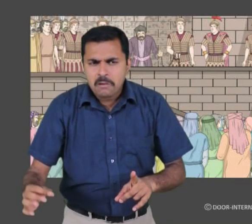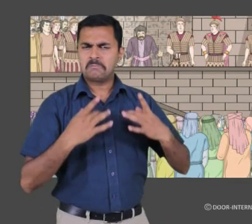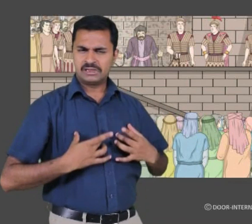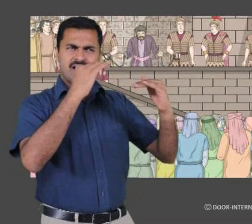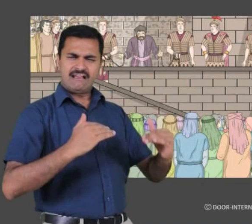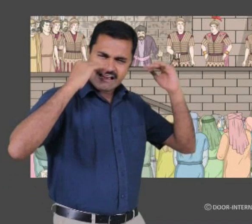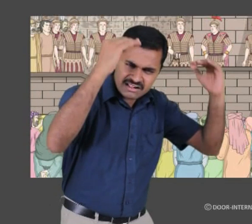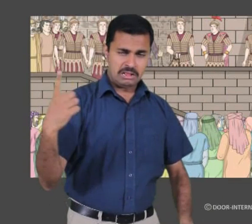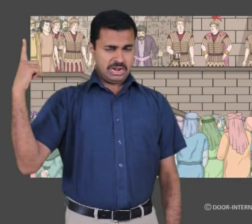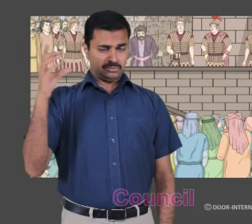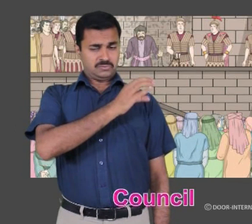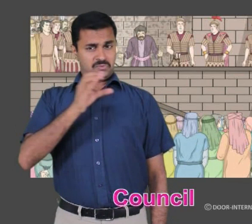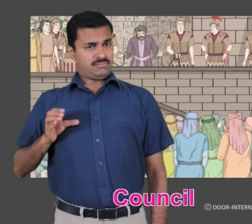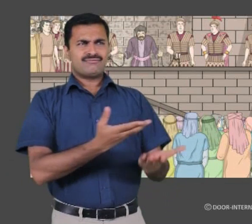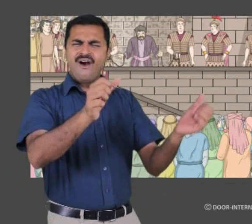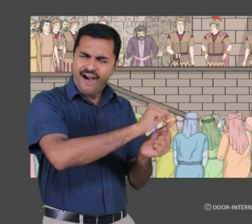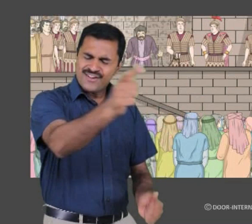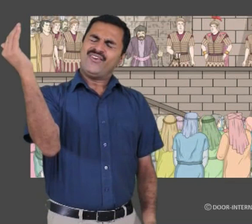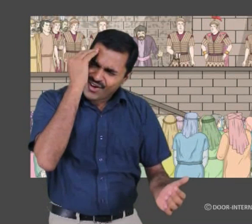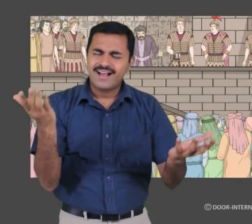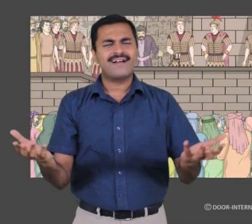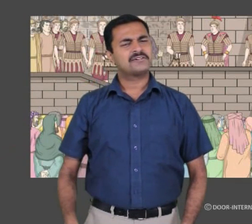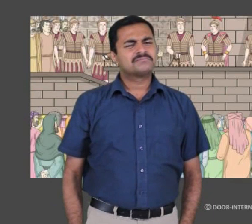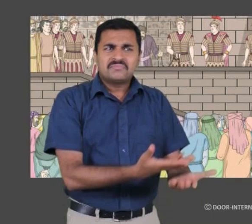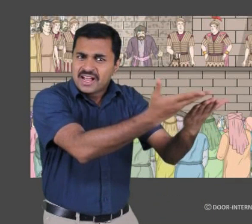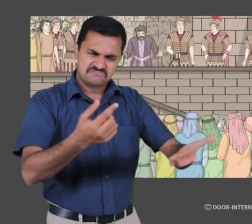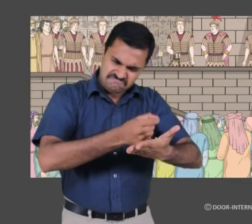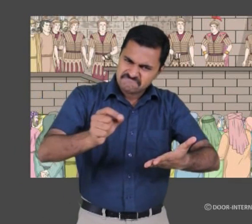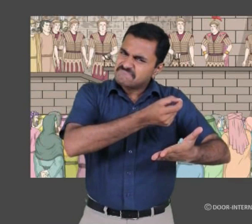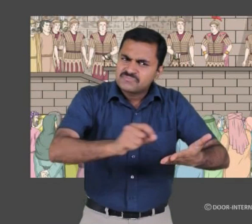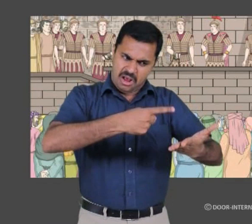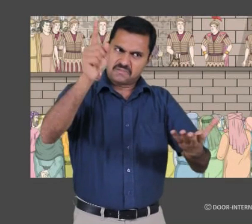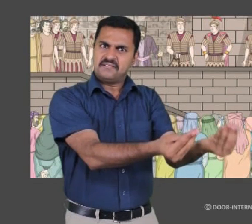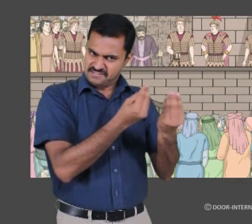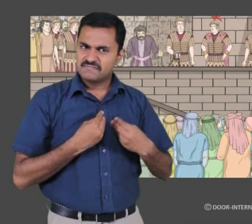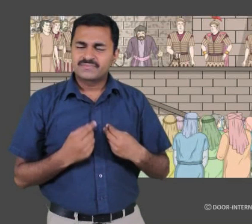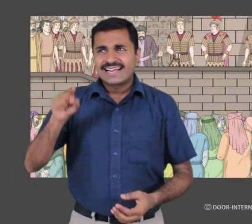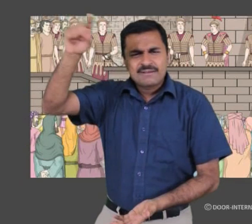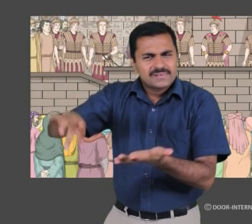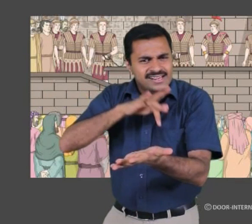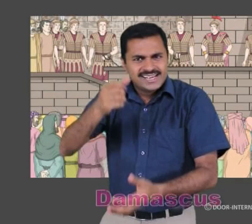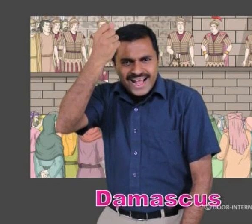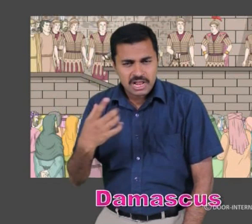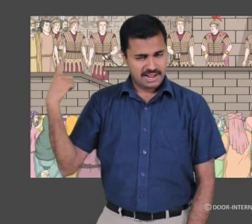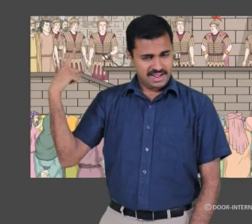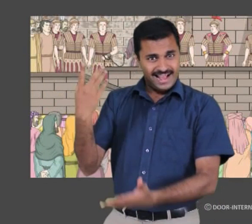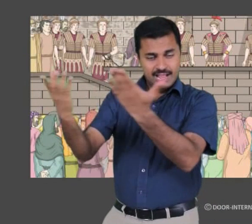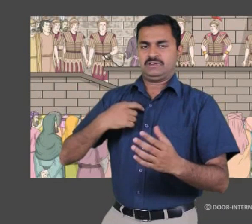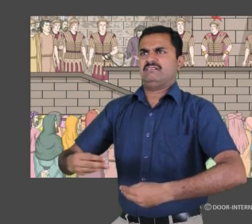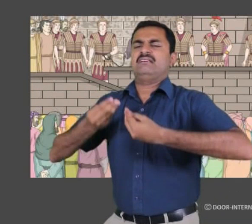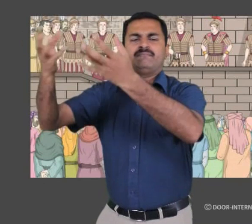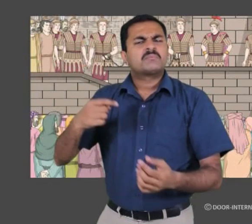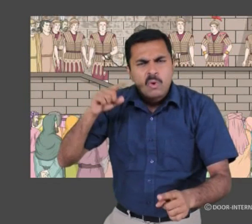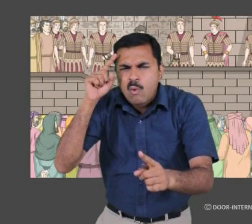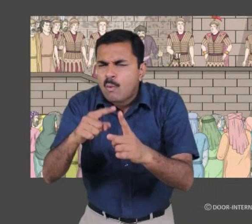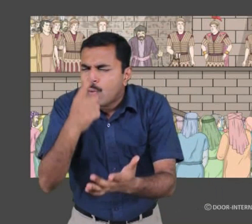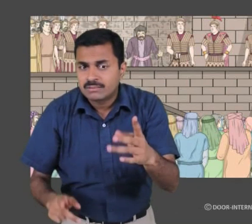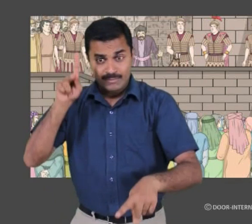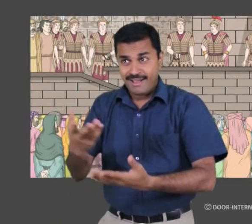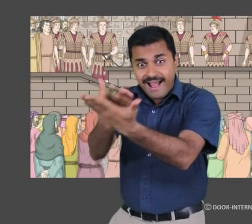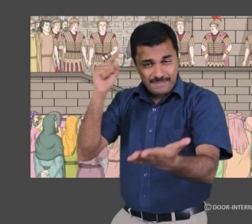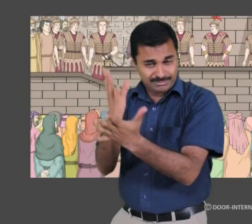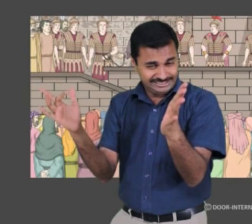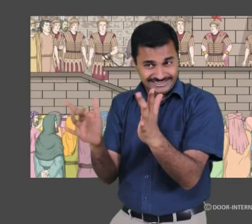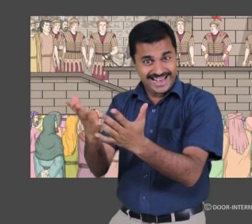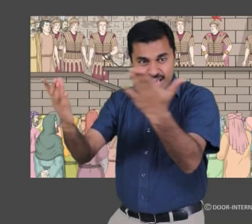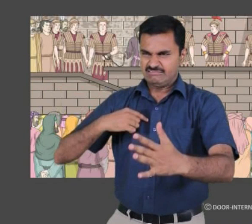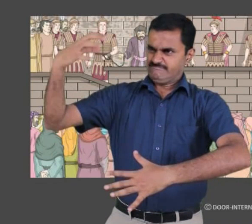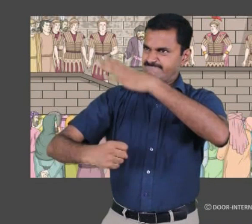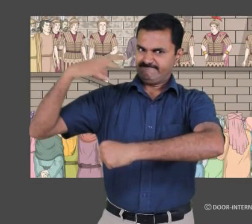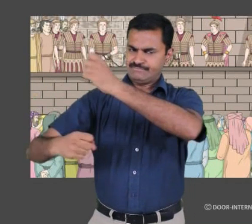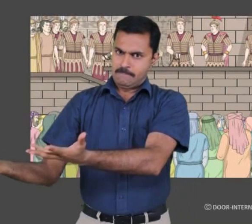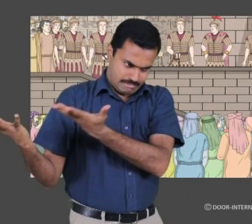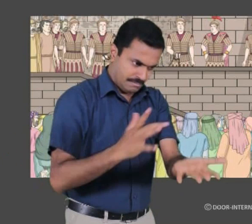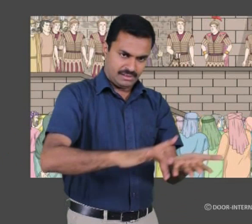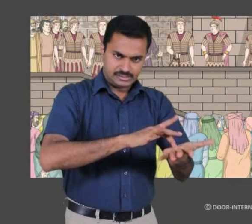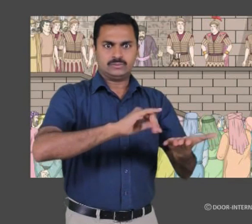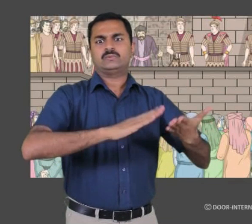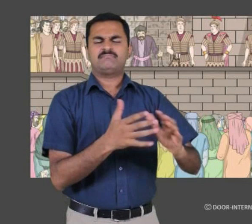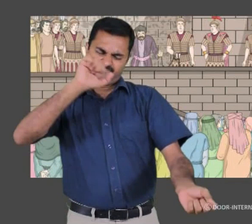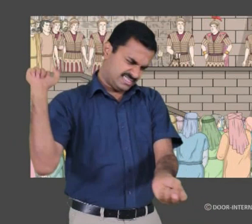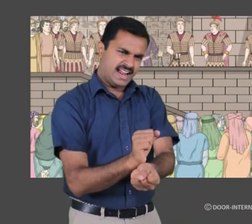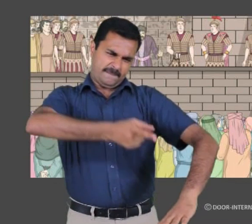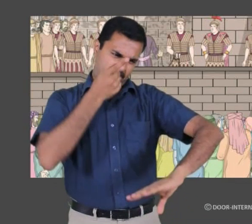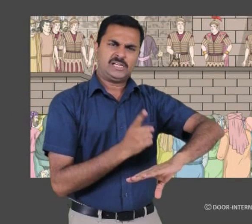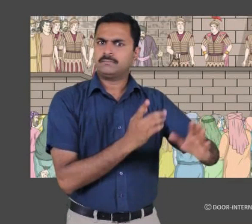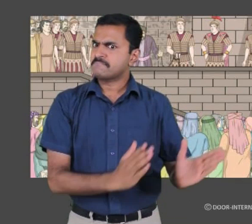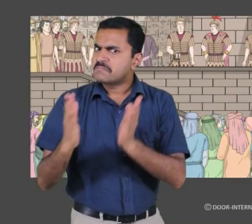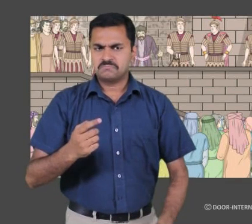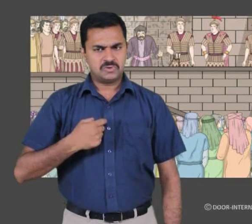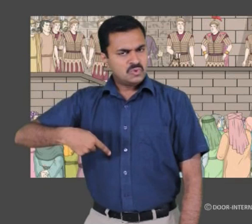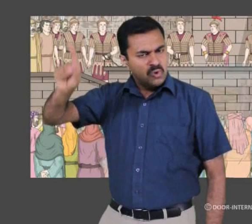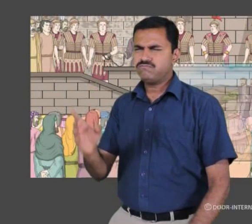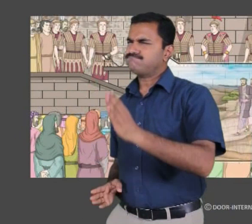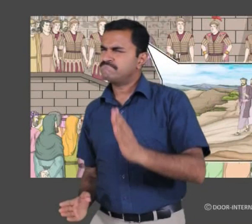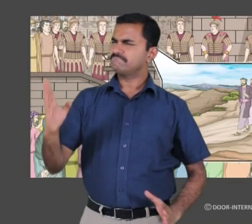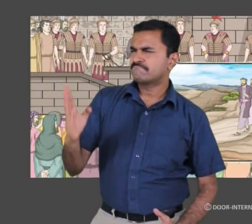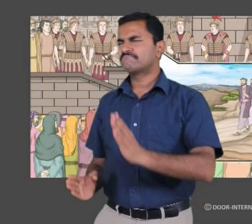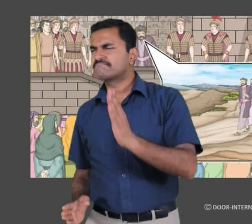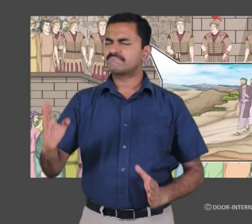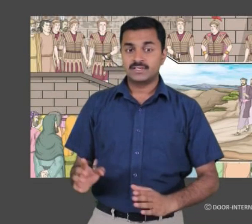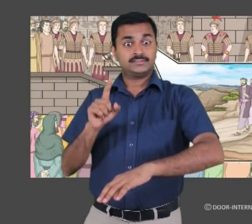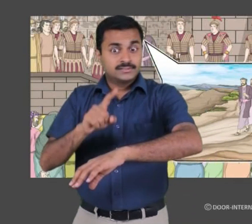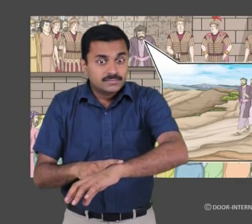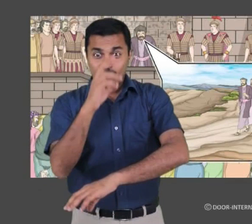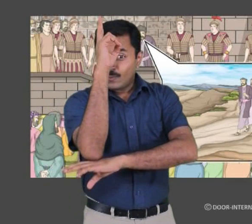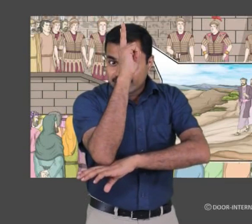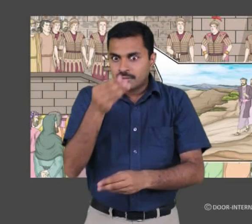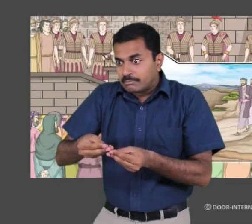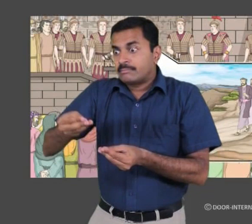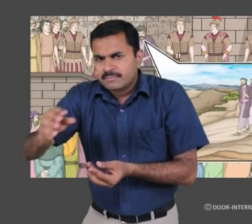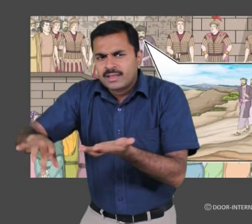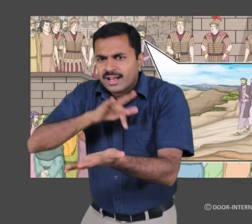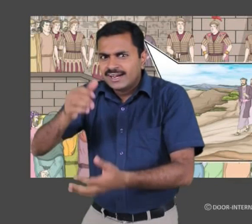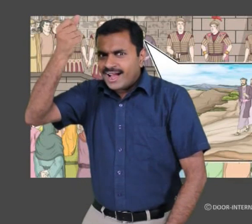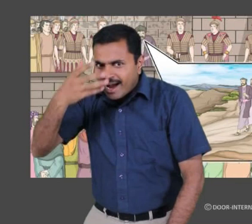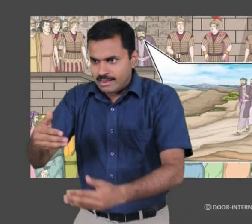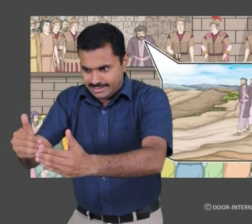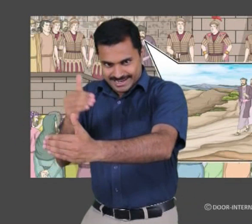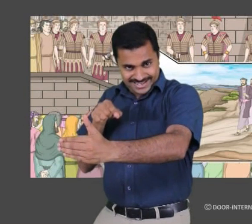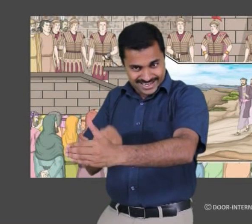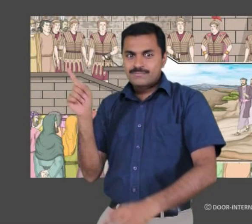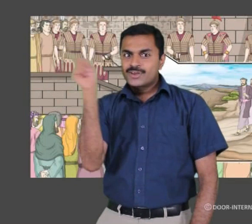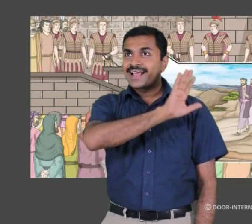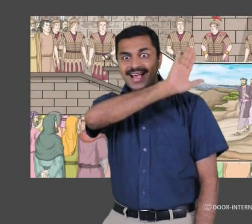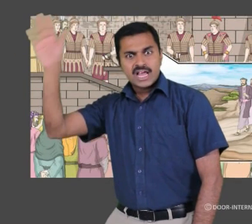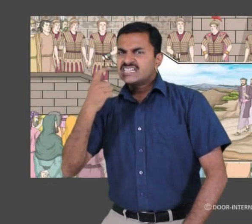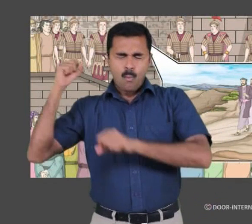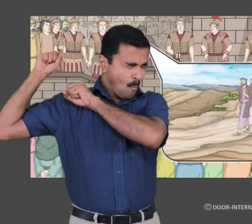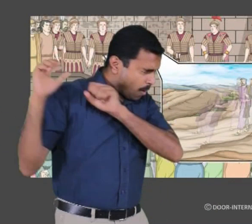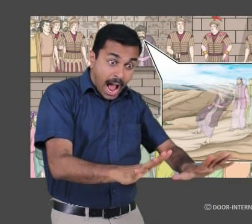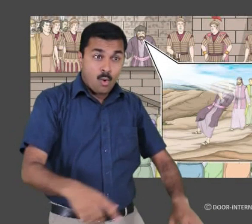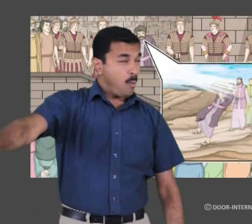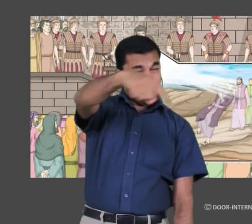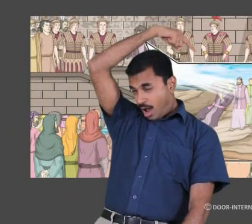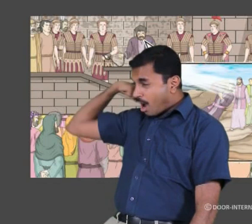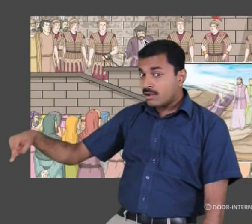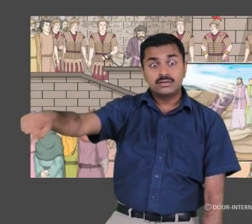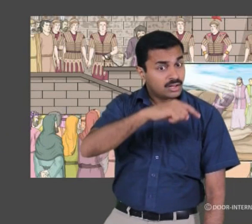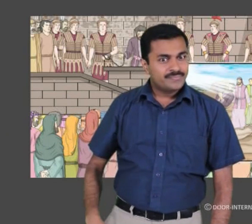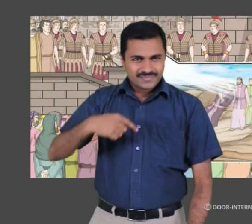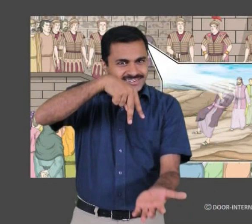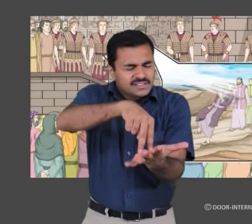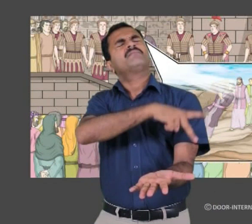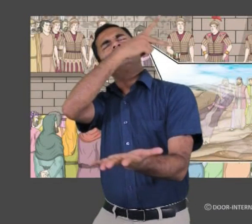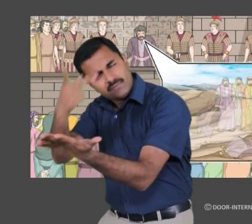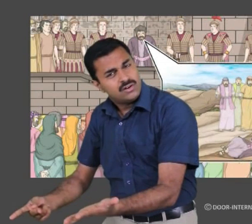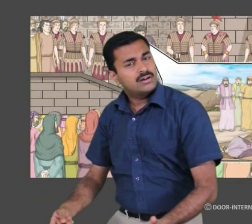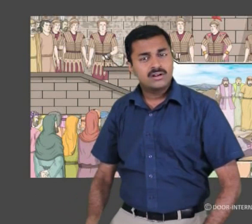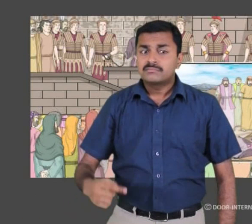I even obtained letters from them to their brothers in Damascus, and I was on my way to apprehend these people and bring them to Jerusalem to be punished. About noon as I was approaching Damascus, suddenly a bright light from heaven flashed around me.